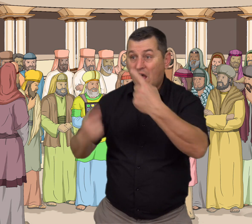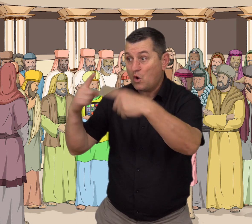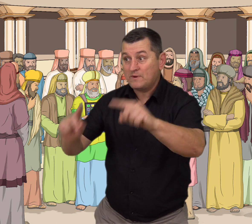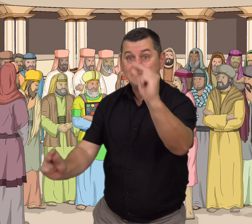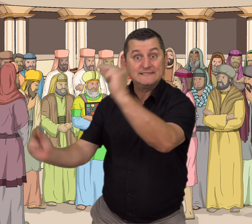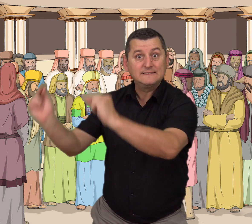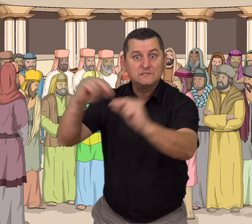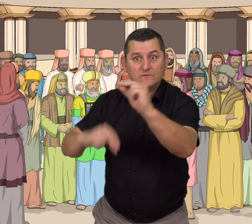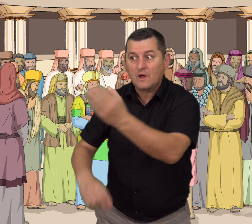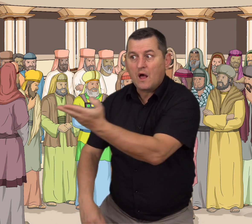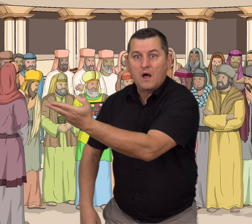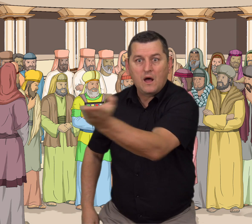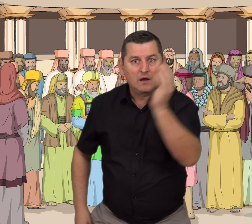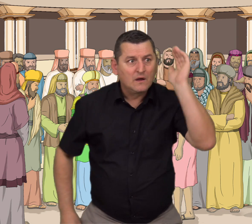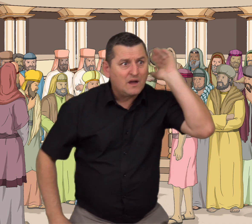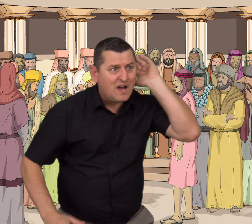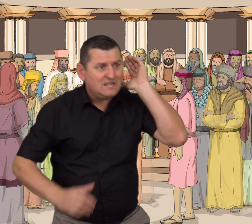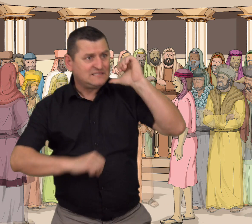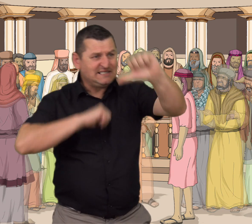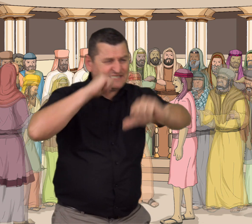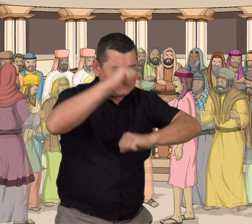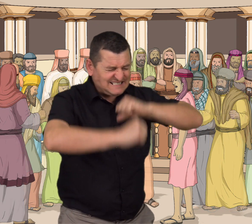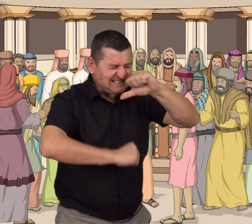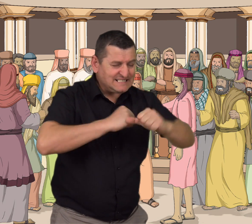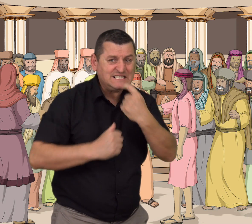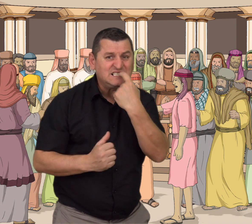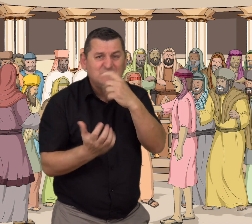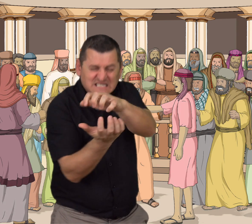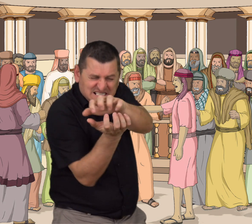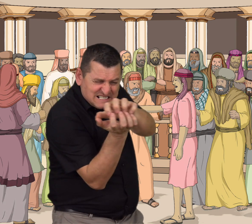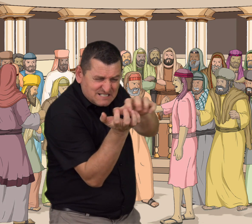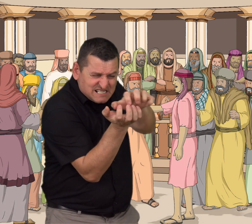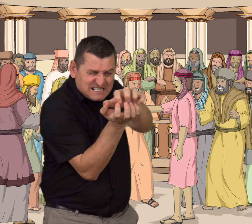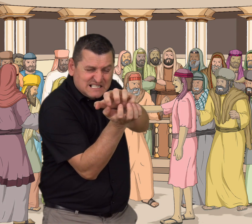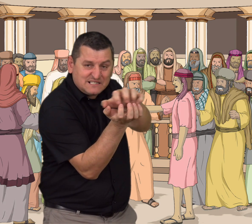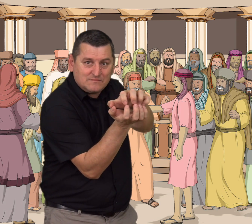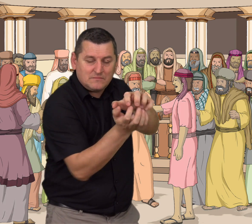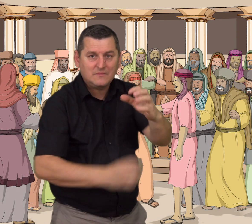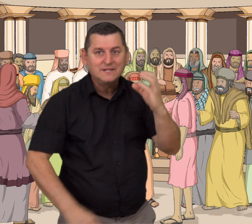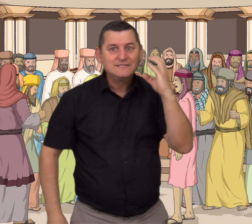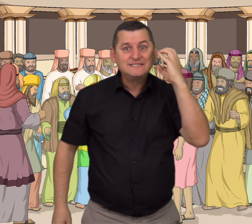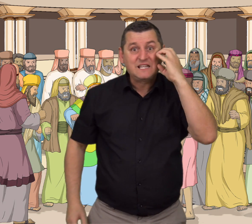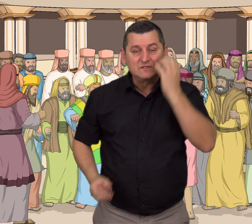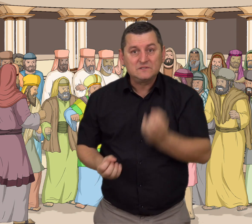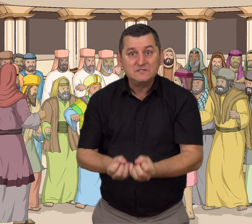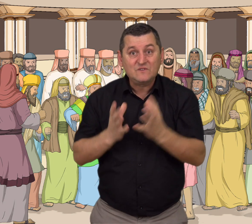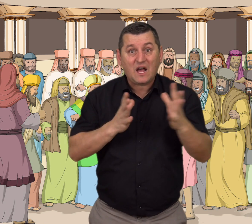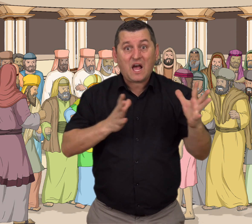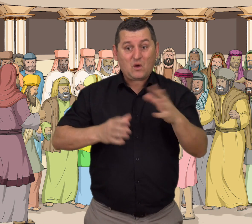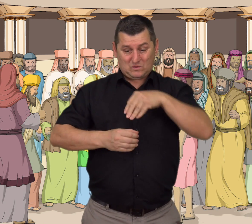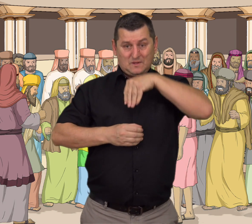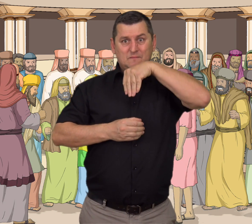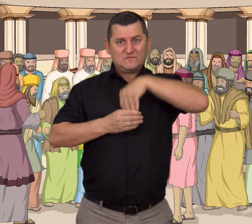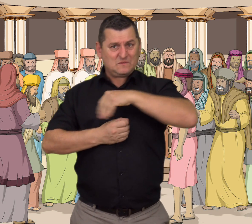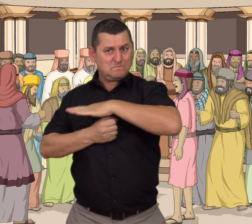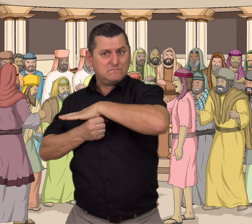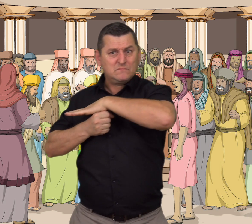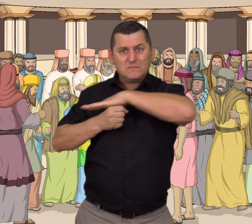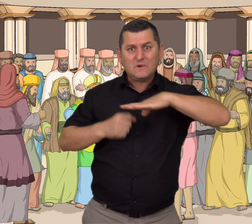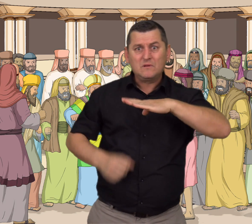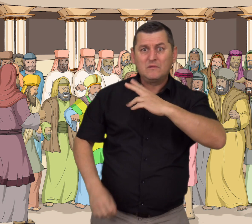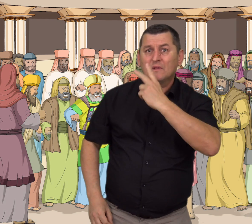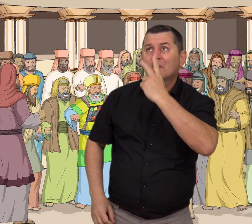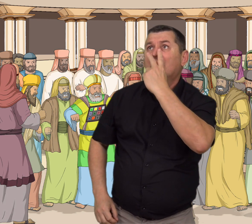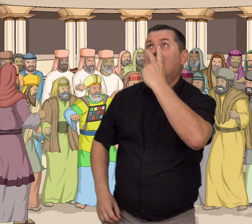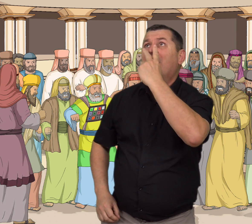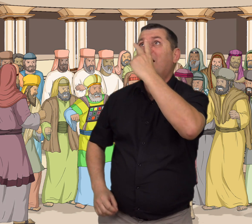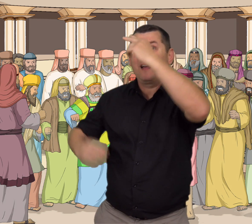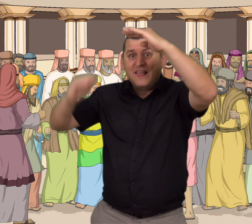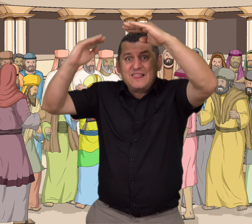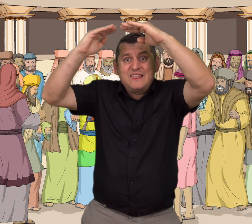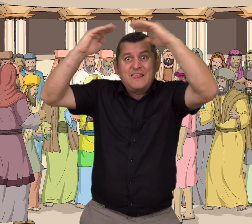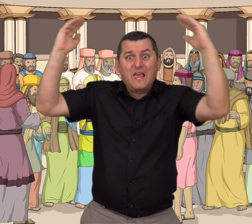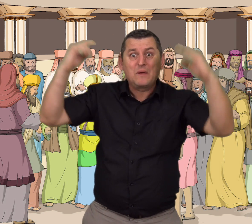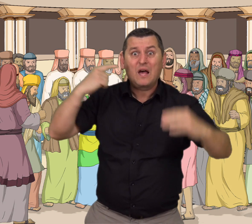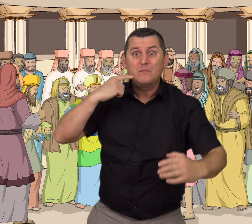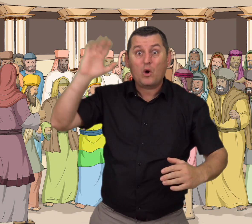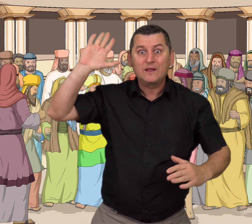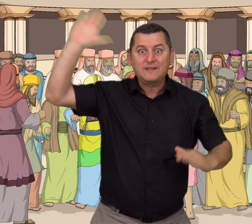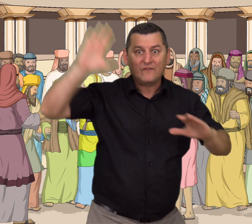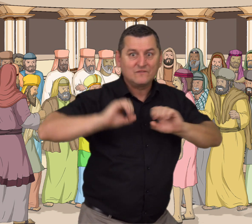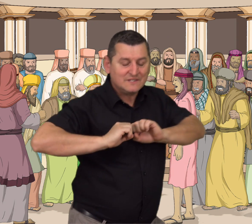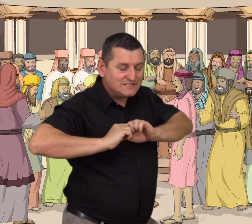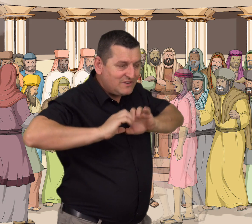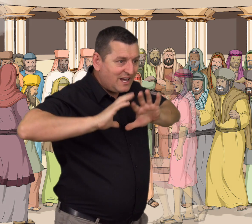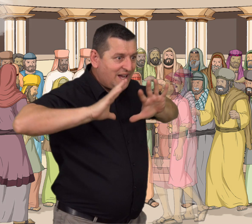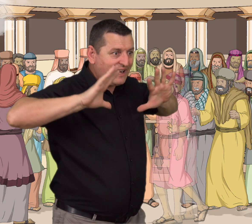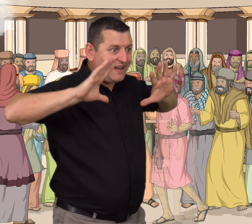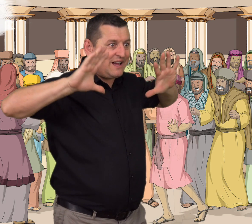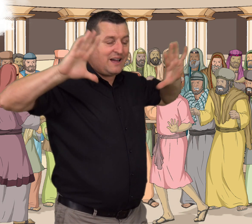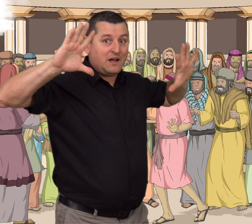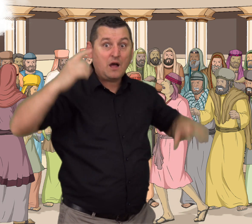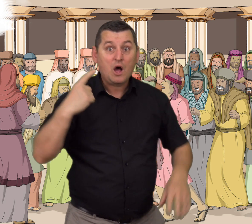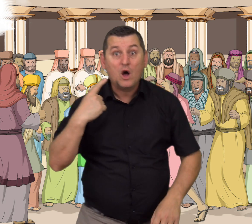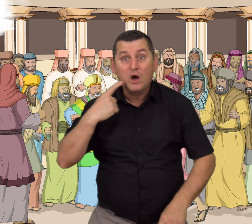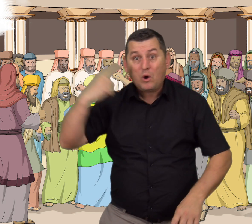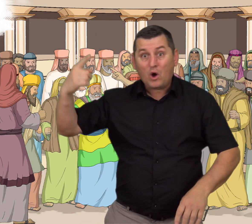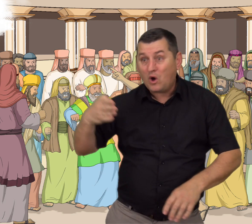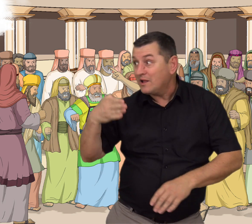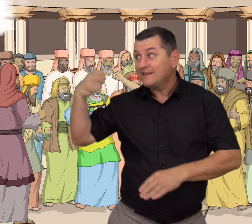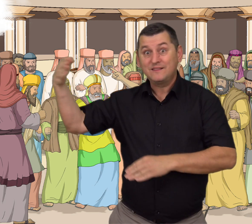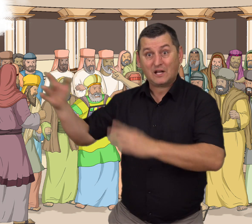On hearing this, the members of the Sanhedrin were enraged, and they gnashed their teeth at him.